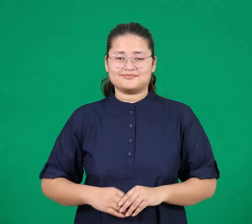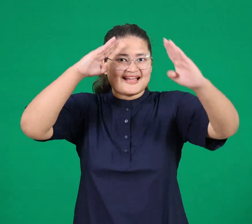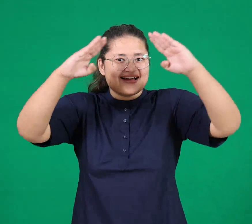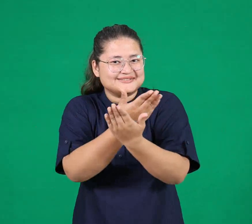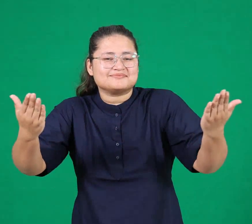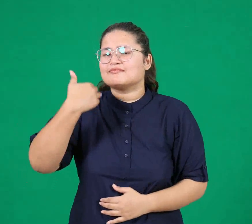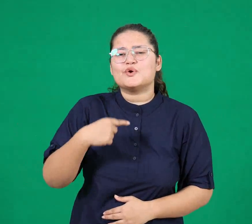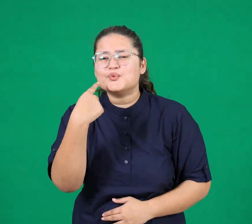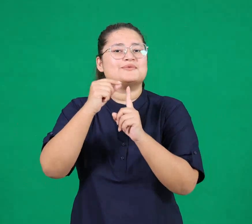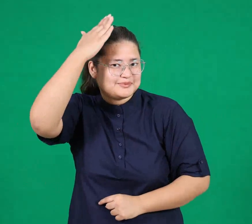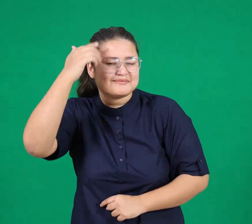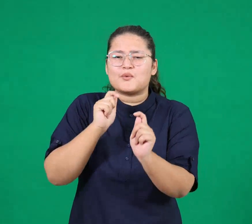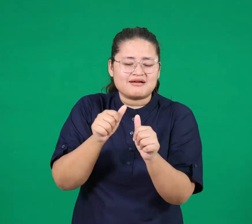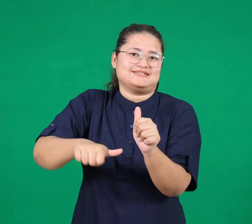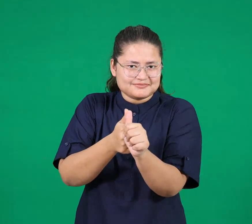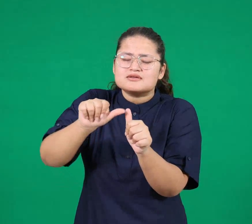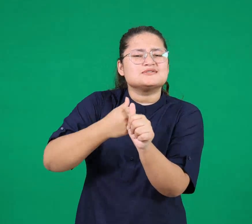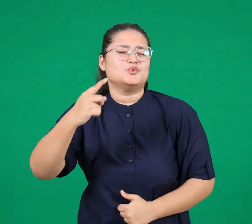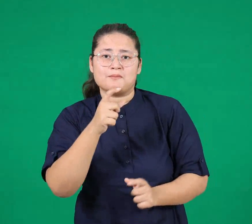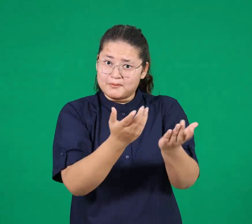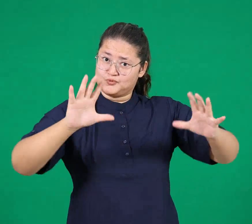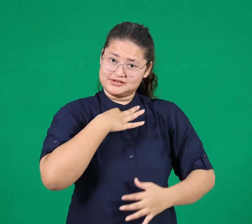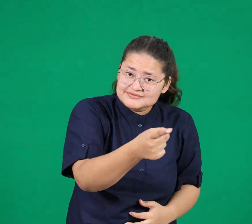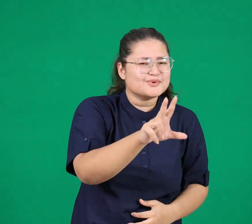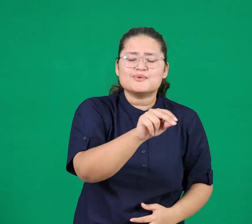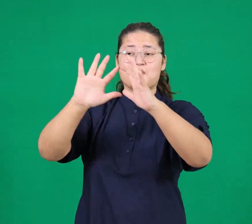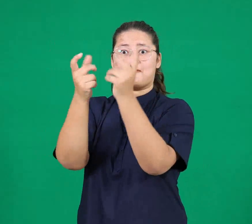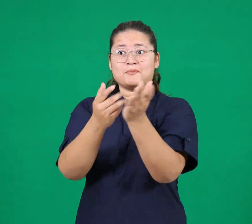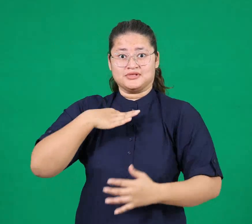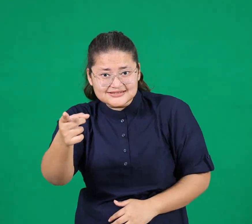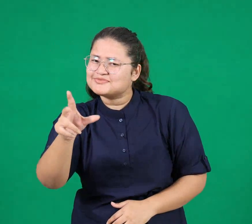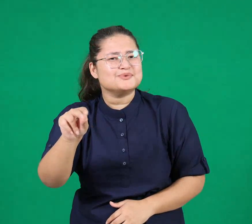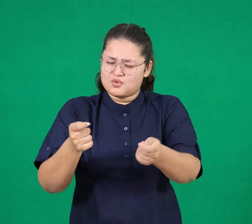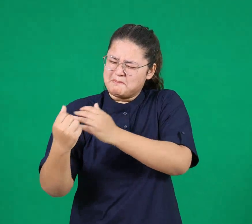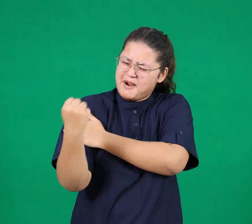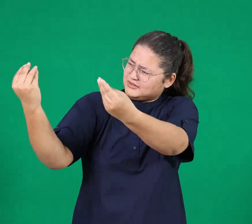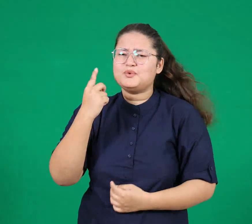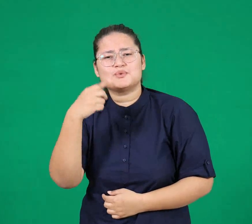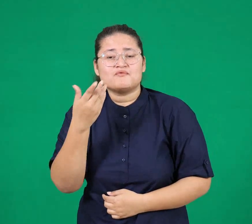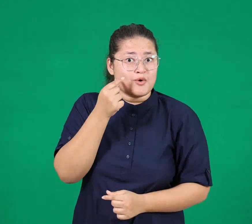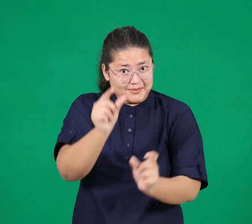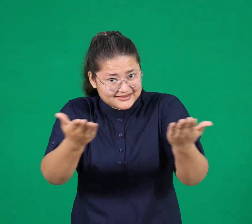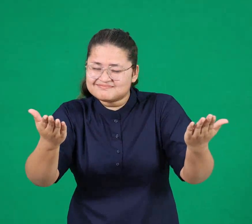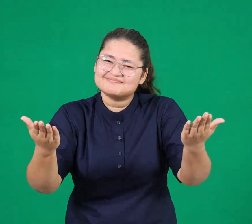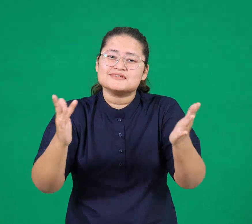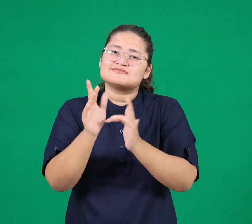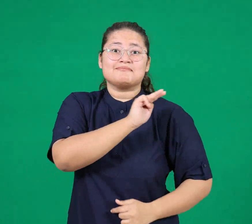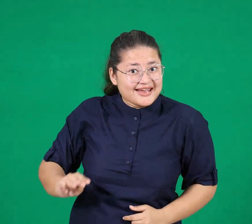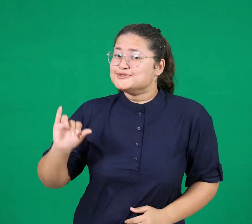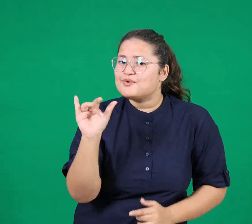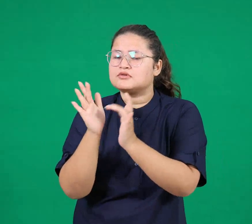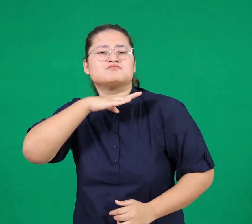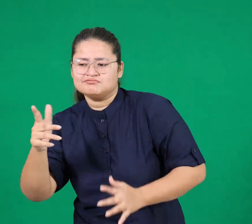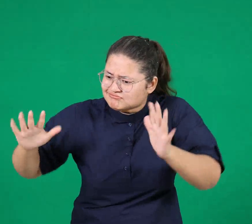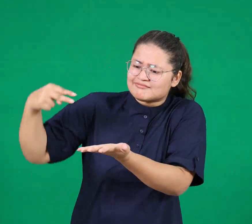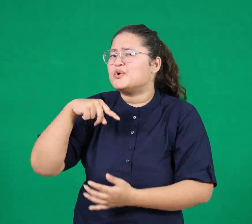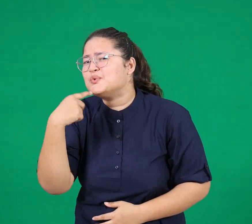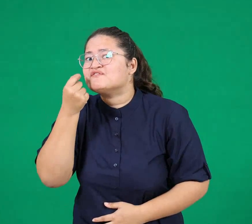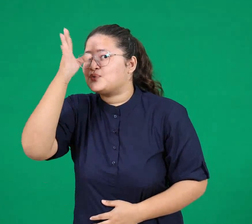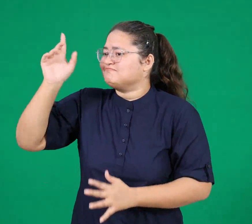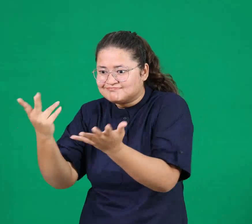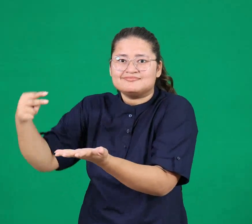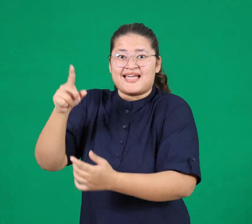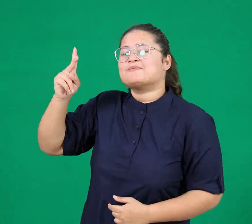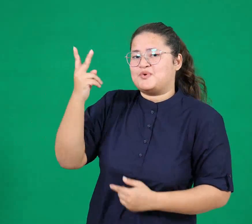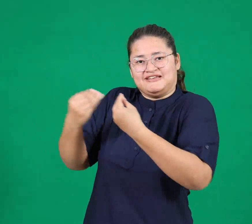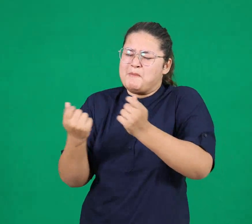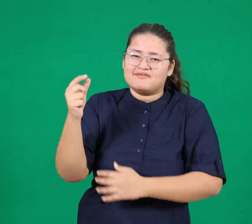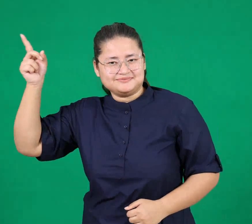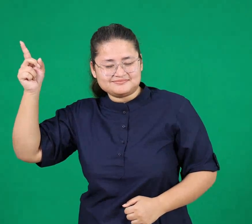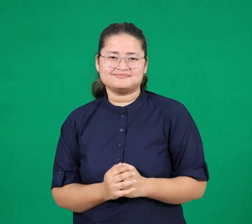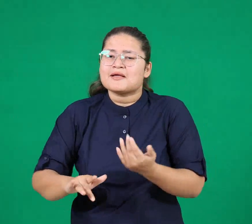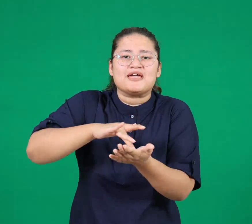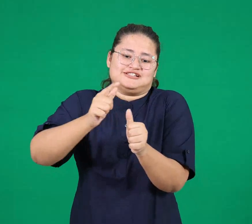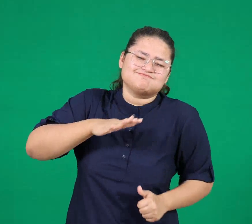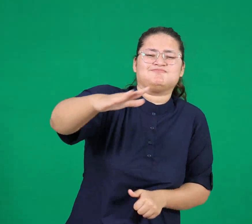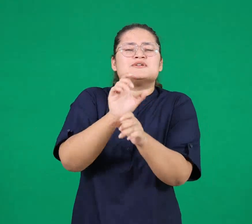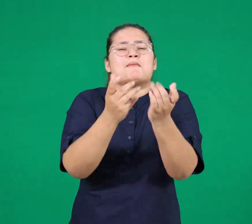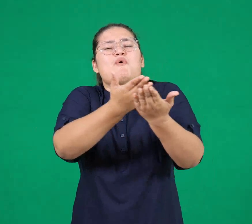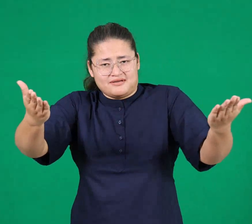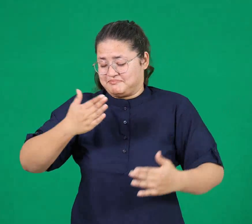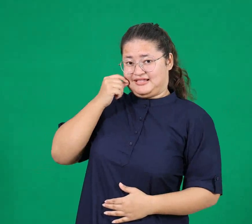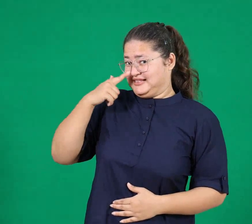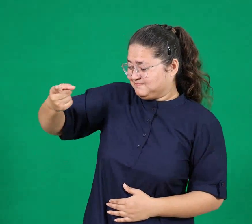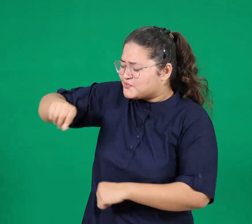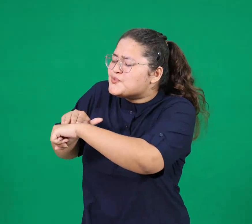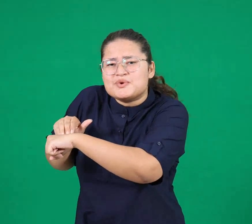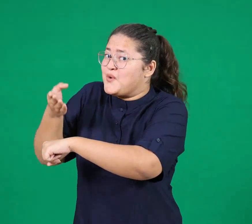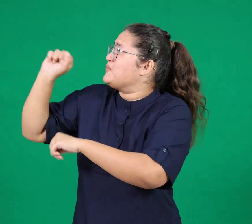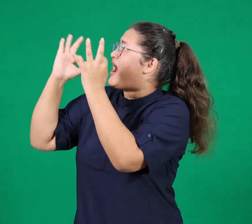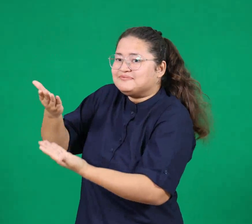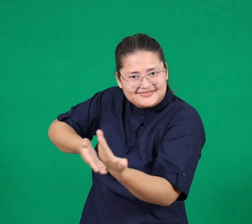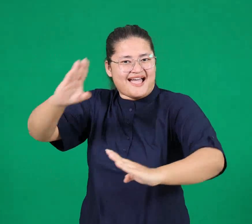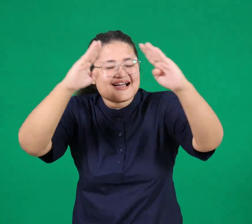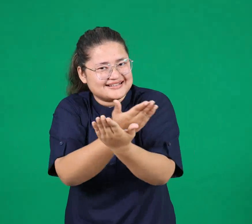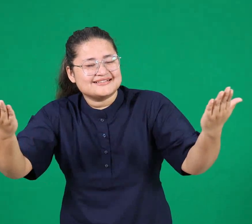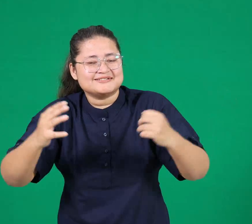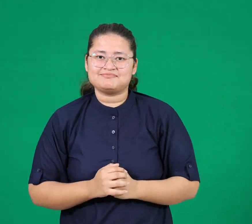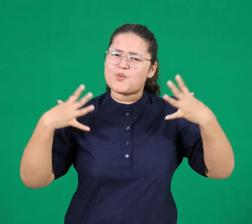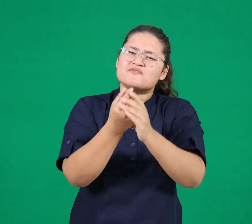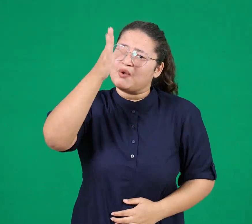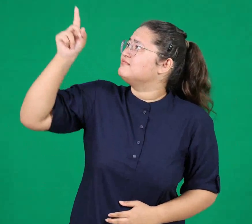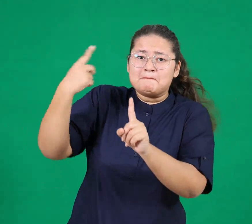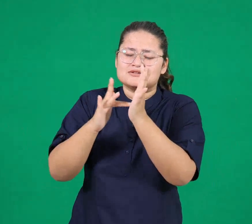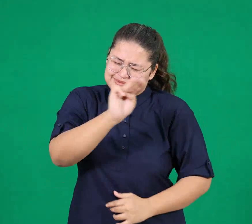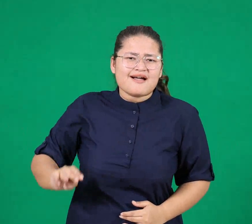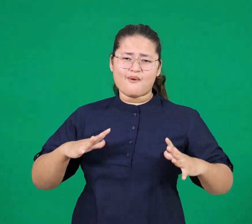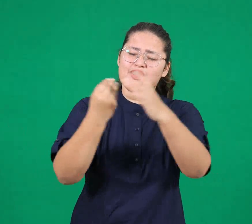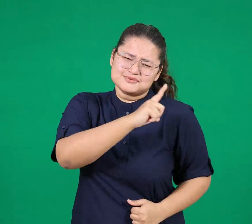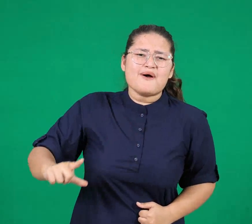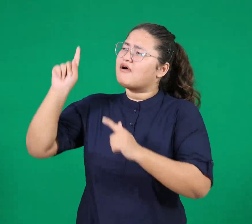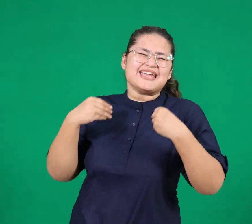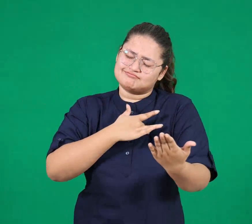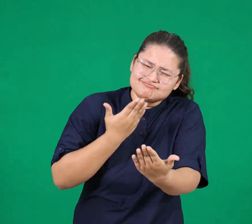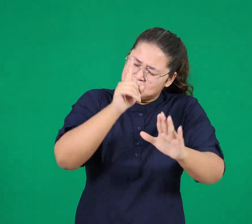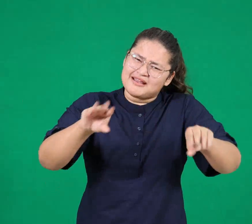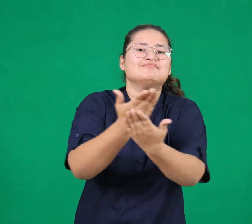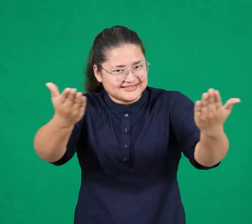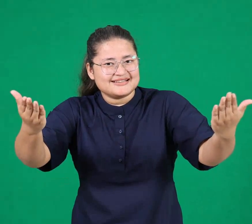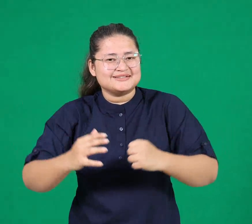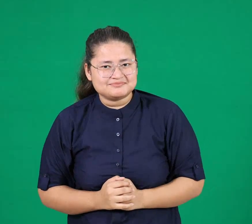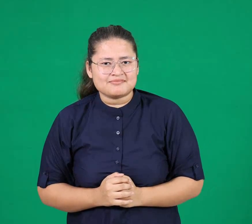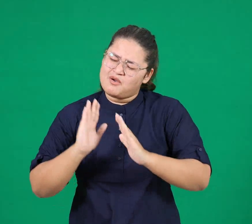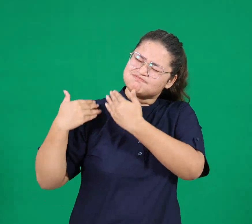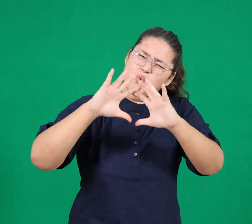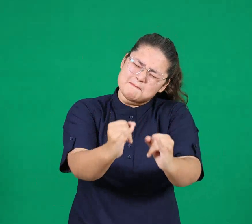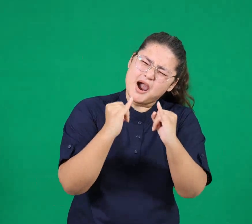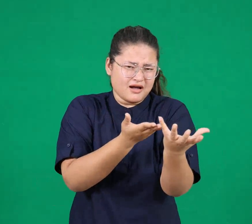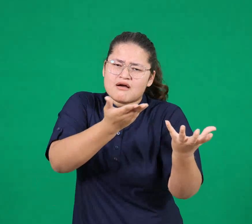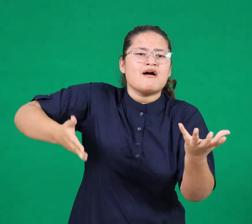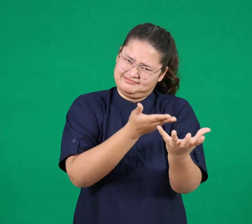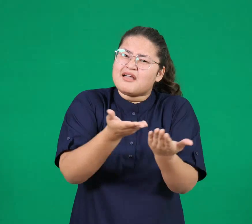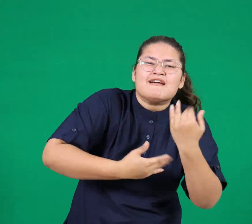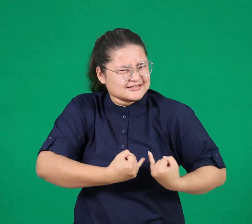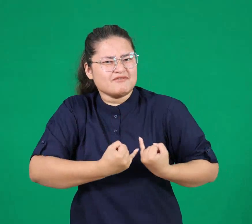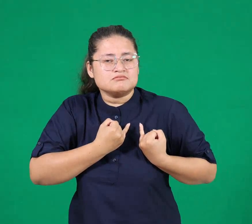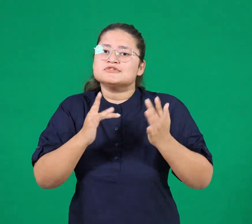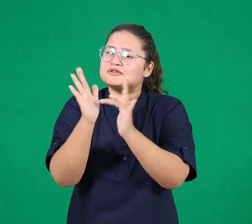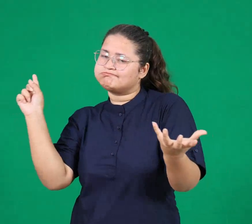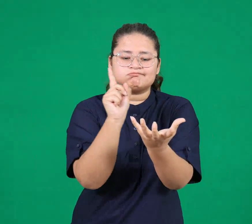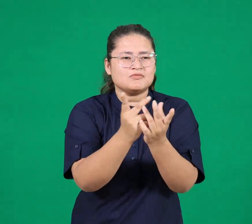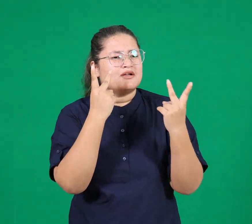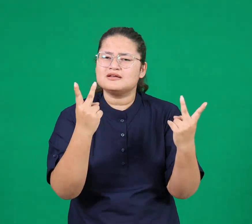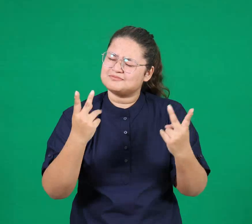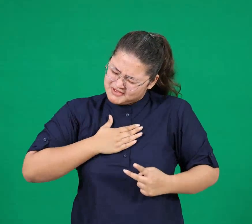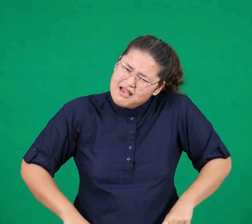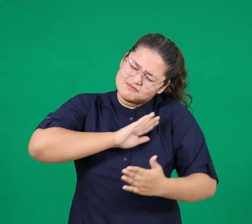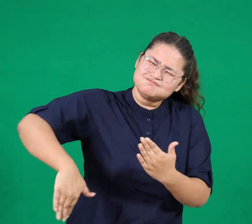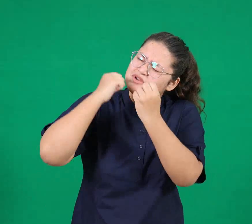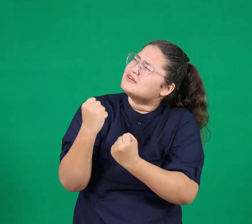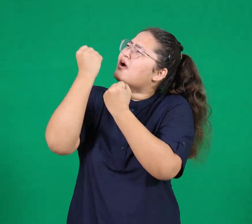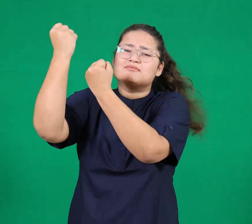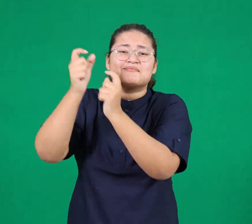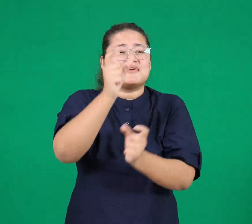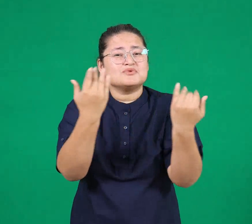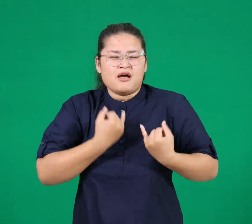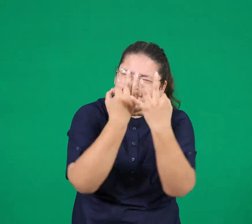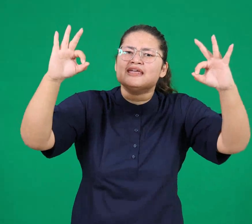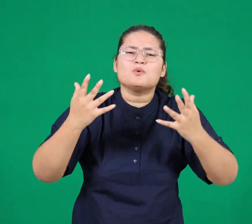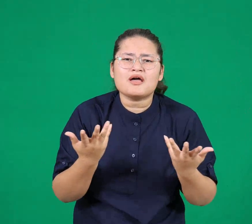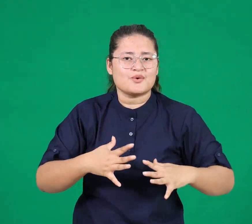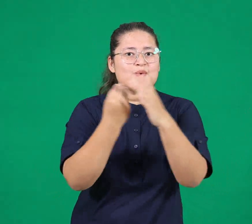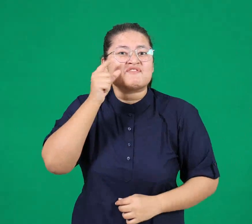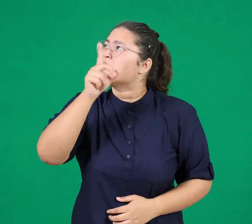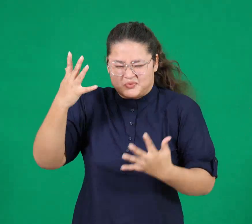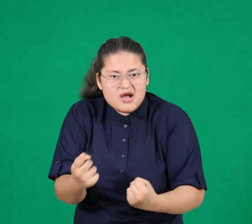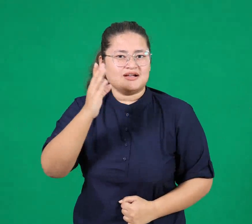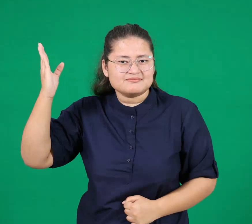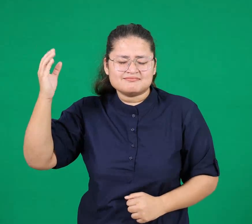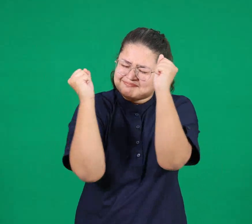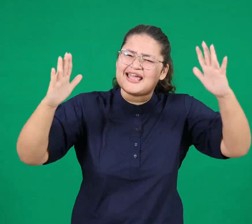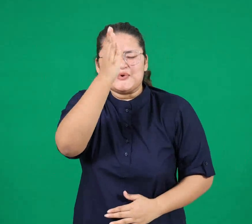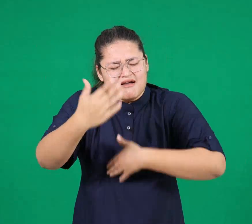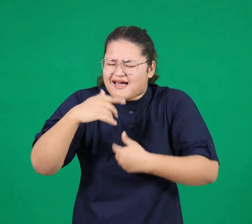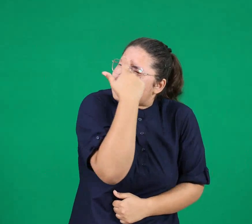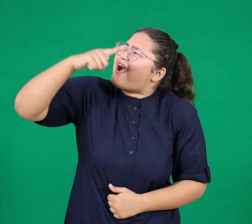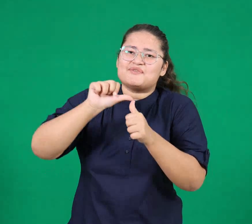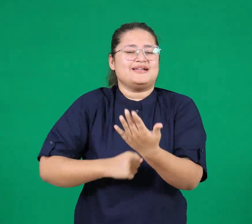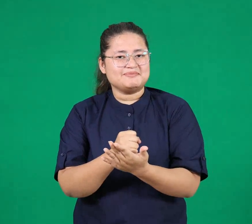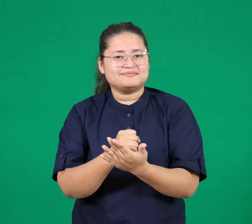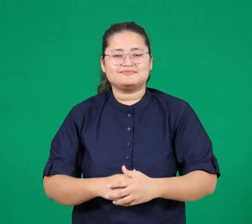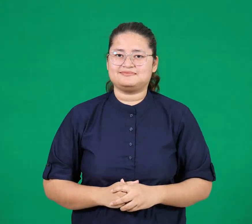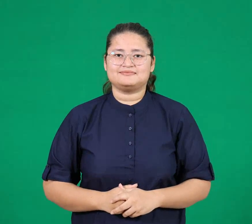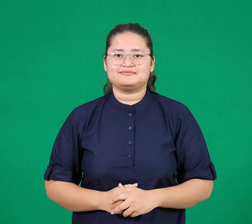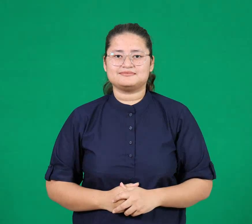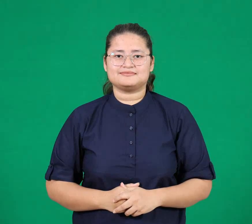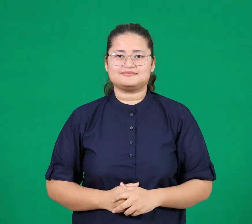Paul, an apostle- sent not from men nor by man, but by Jesus Christ and God the Father, who raised Him from the dead- and all the brothers with me, To the churches of Galatia: Grace and peace to you from God our Father and the Lord Jesus Christ, who gave Himself for our sins to rescue us from the present evil age, according to the will of our God and Father, to whom be glory forever and ever.